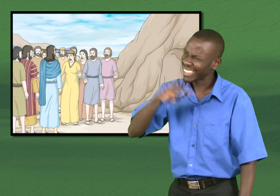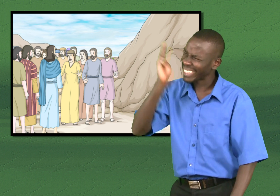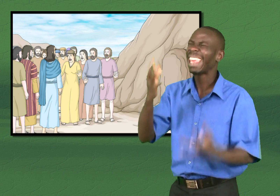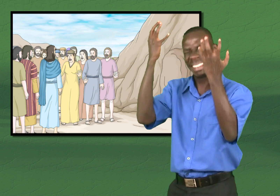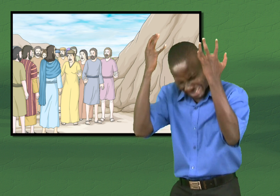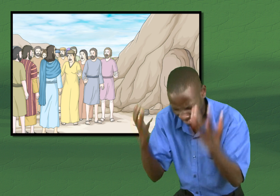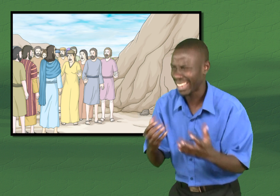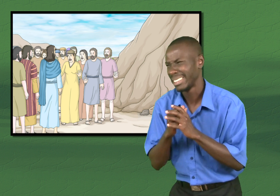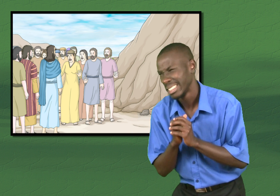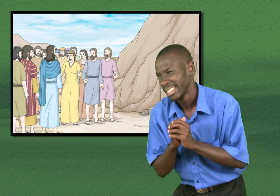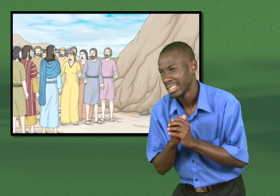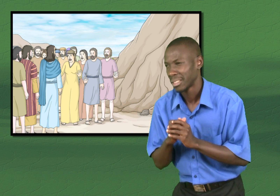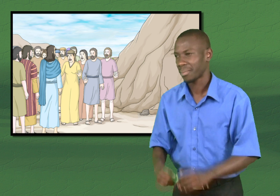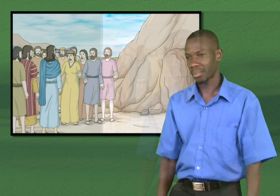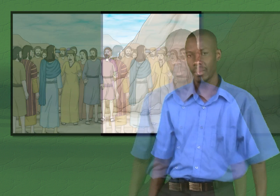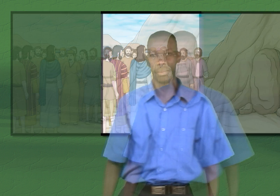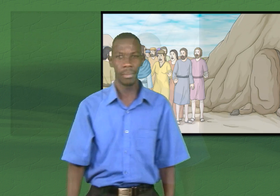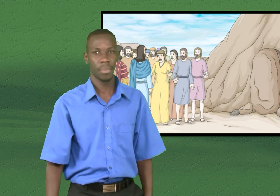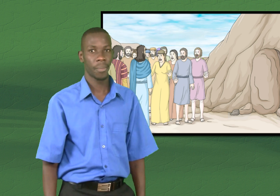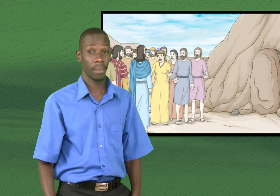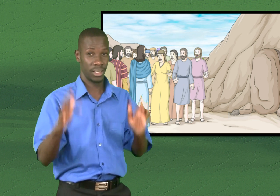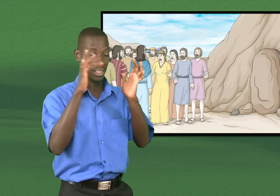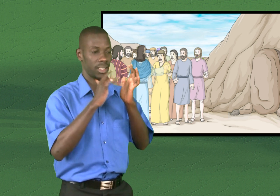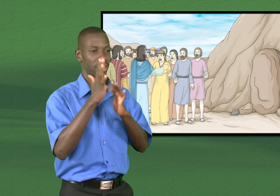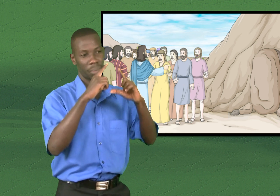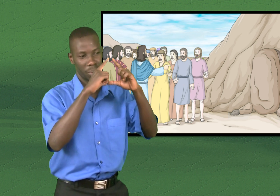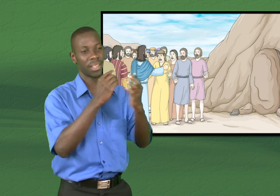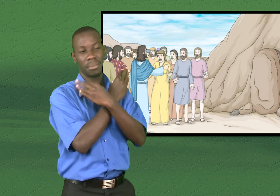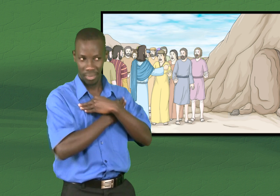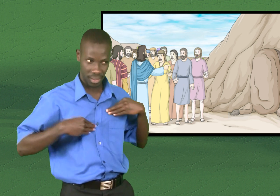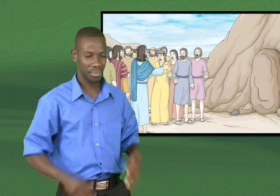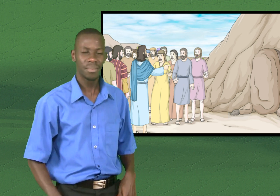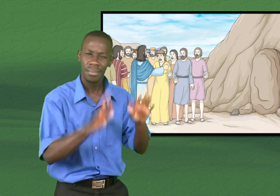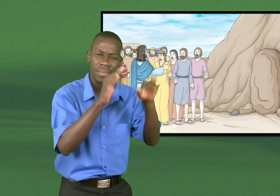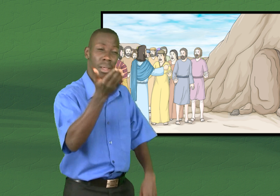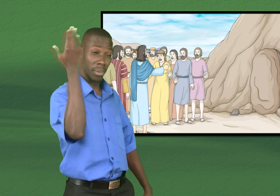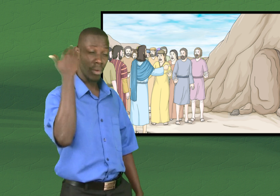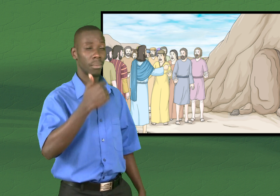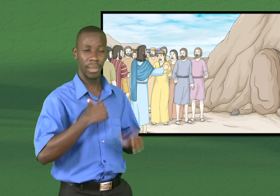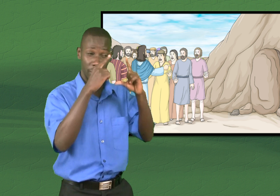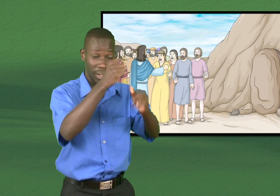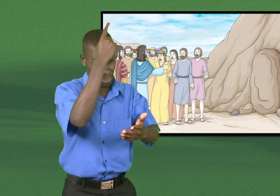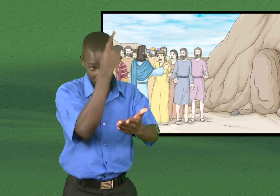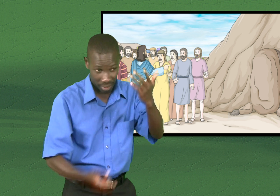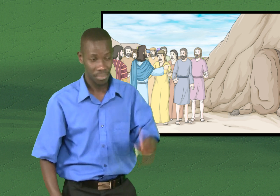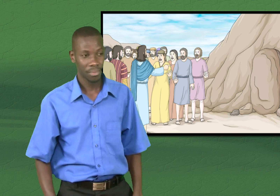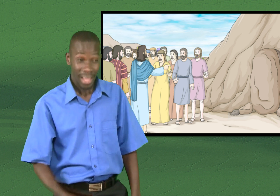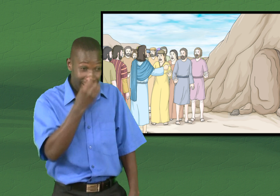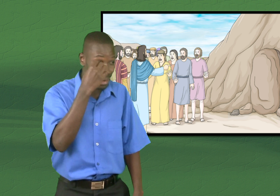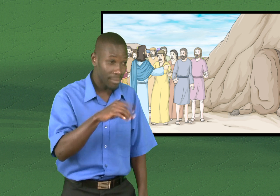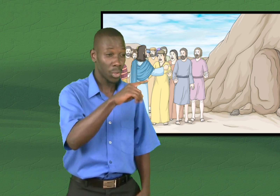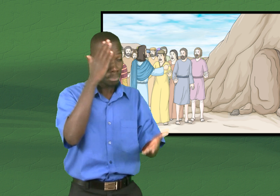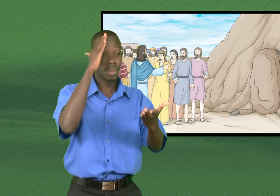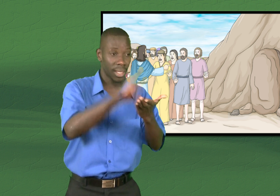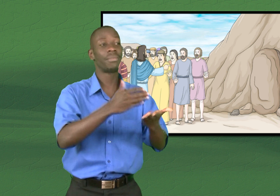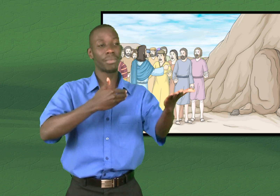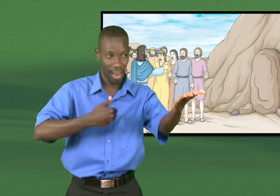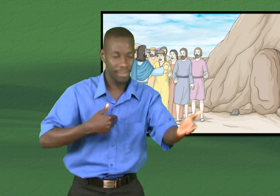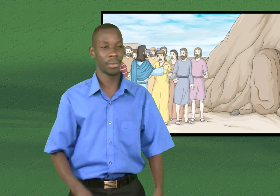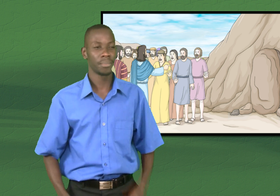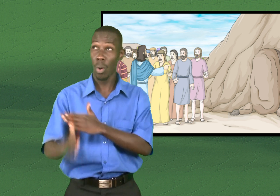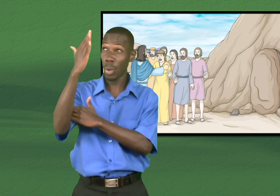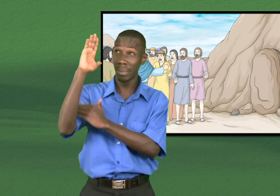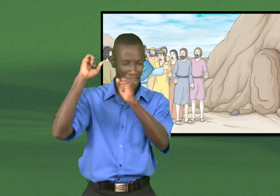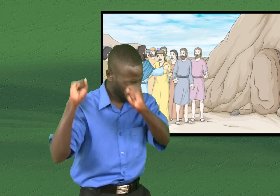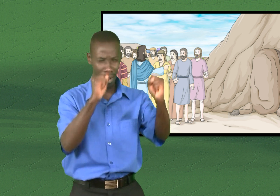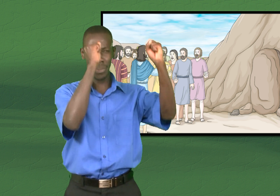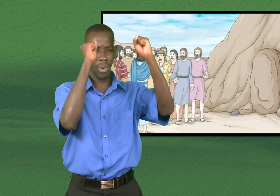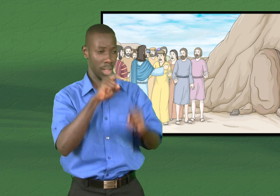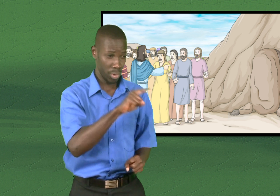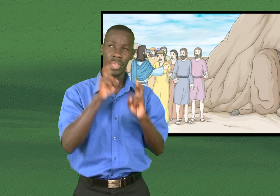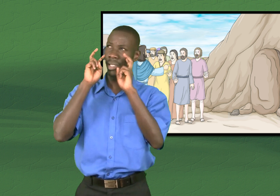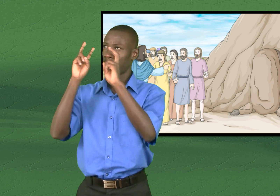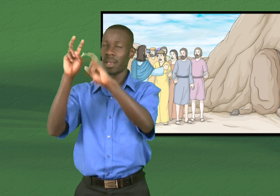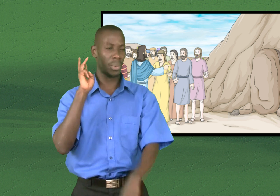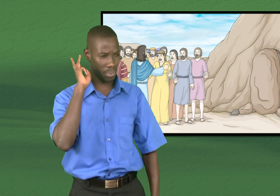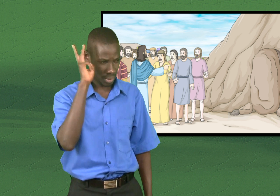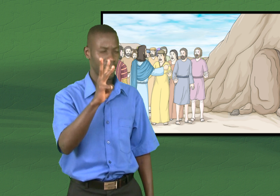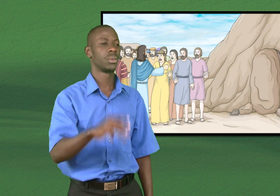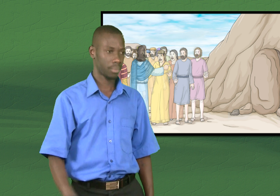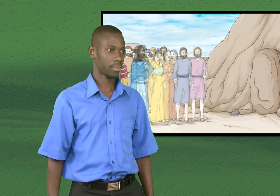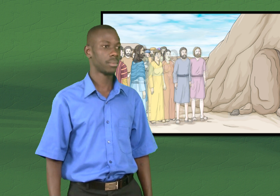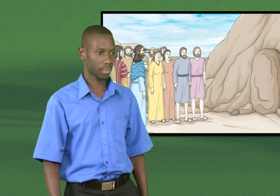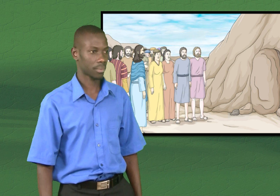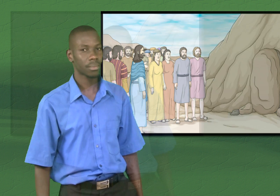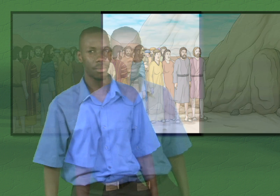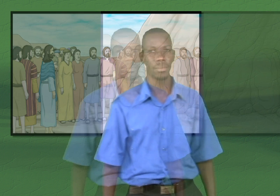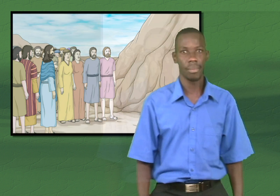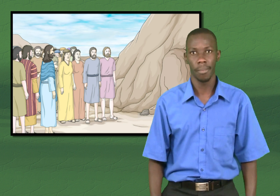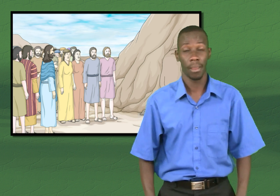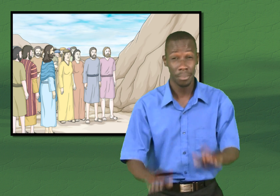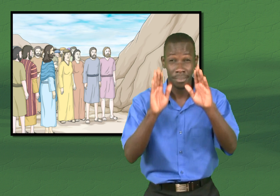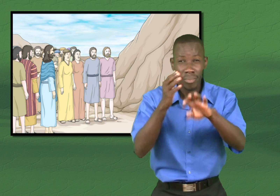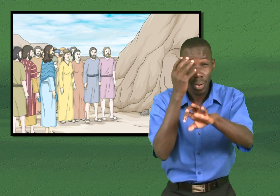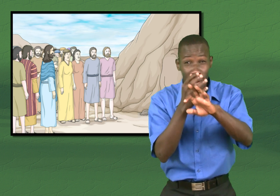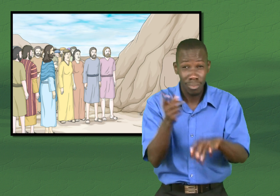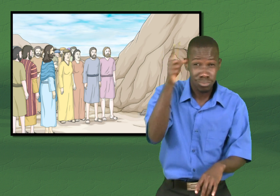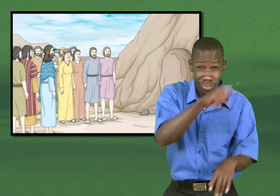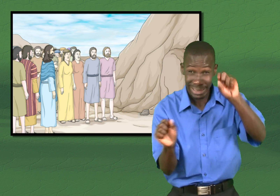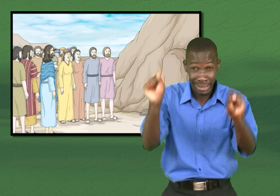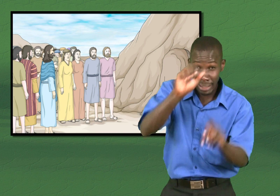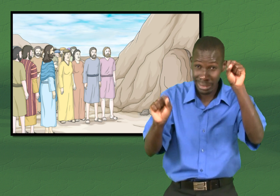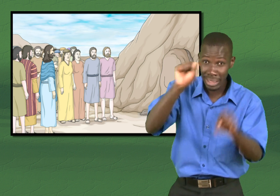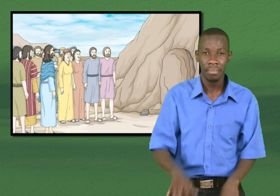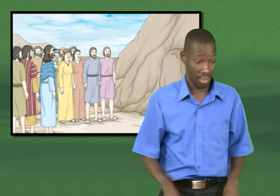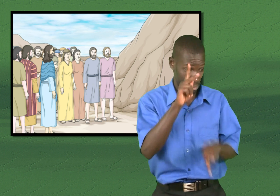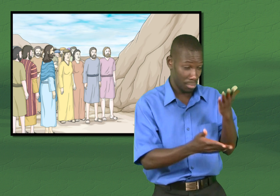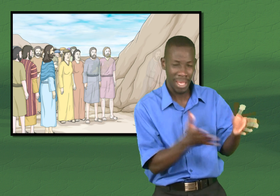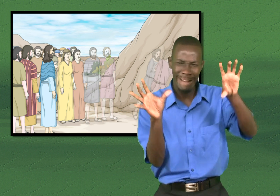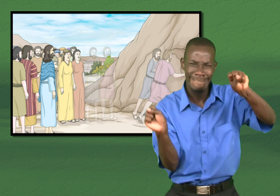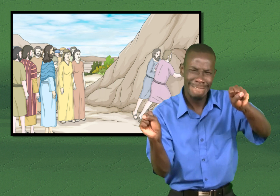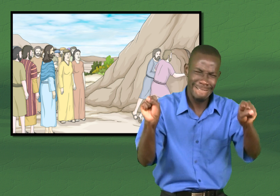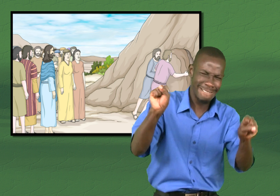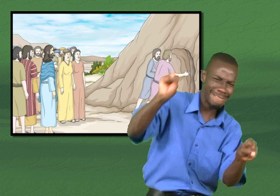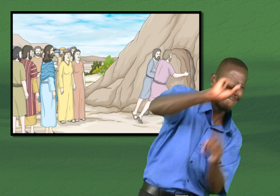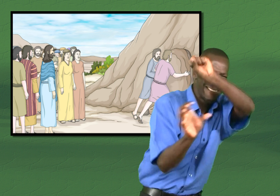Jesus replied, “Did I not tell you that if you believed, you would see the glory of God?”